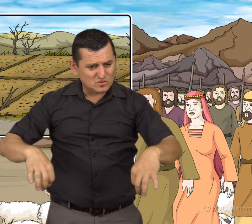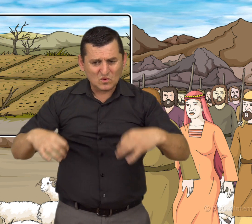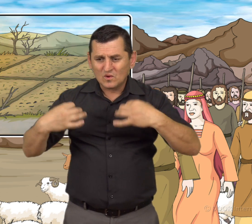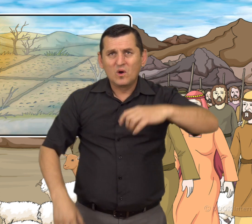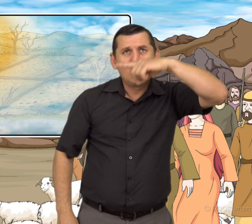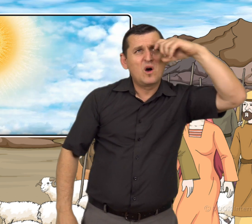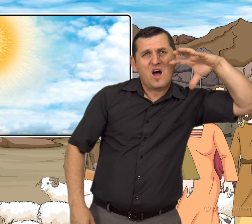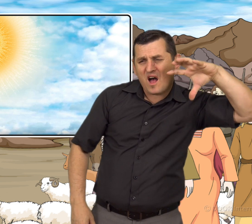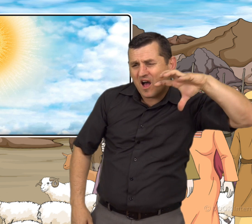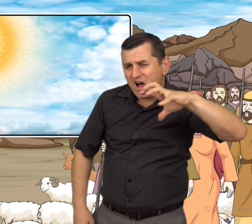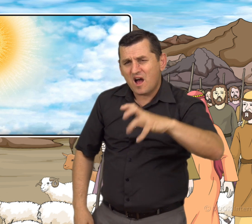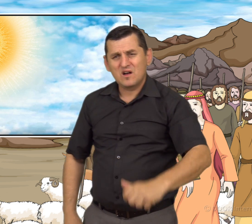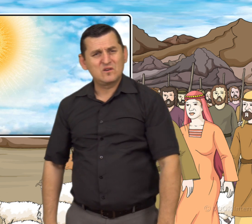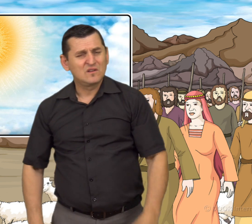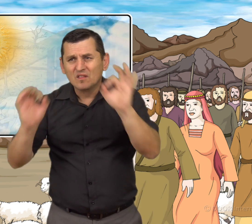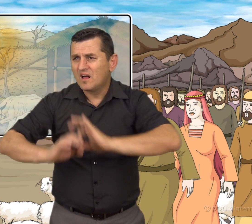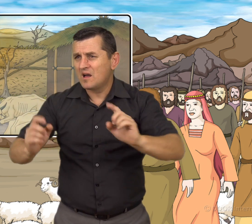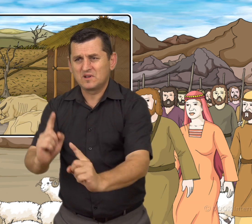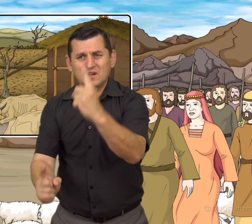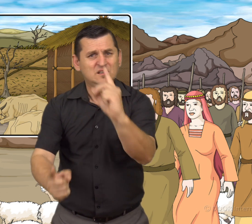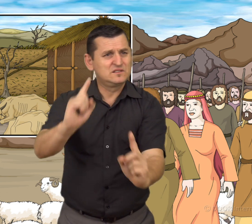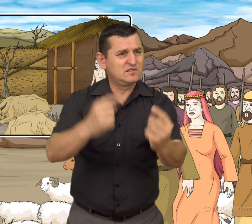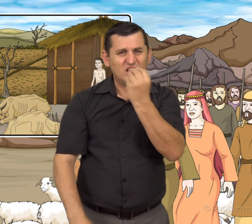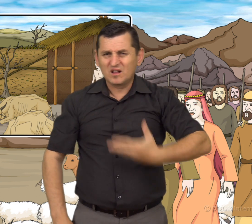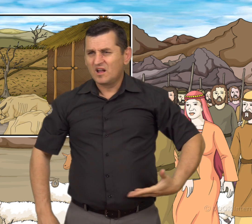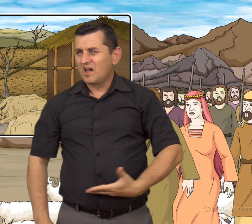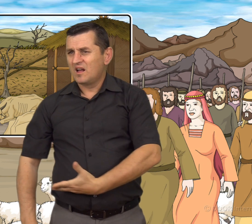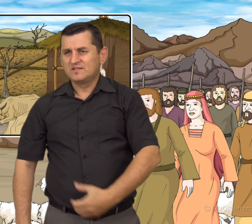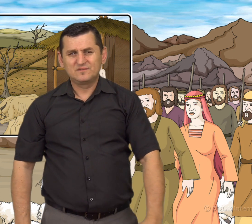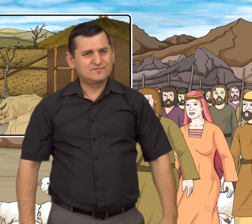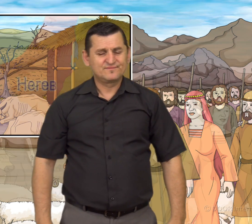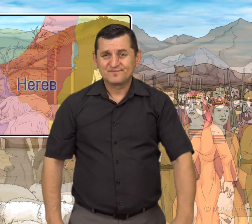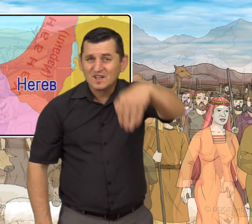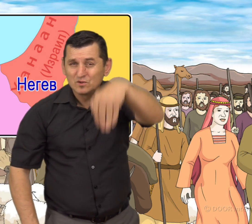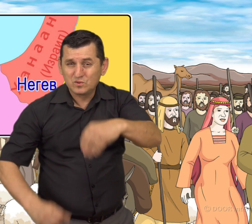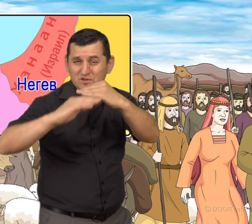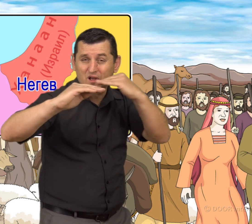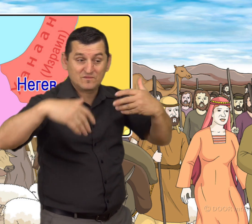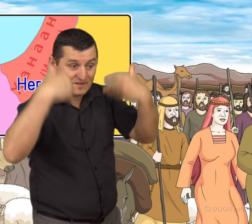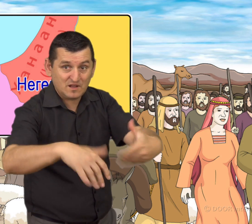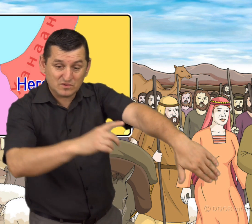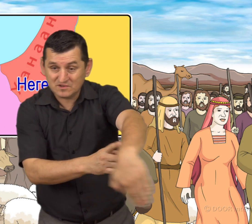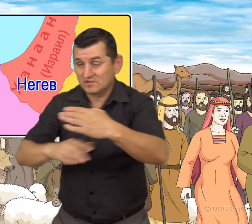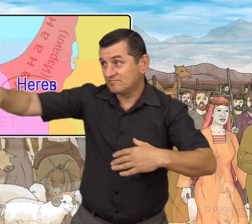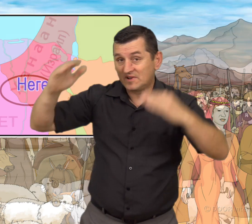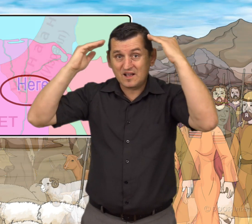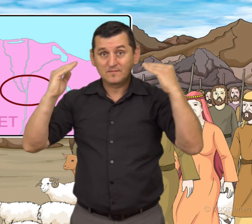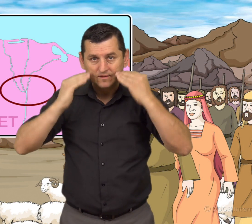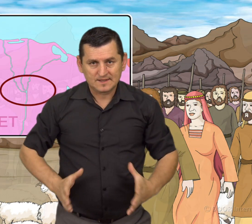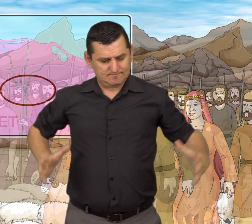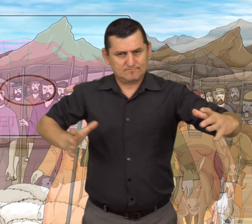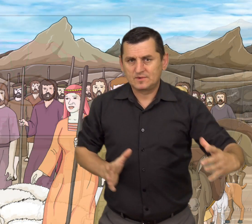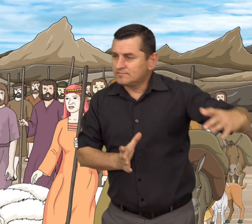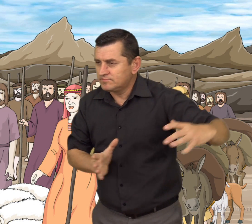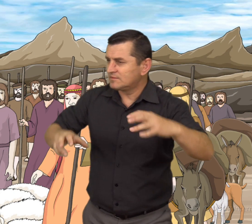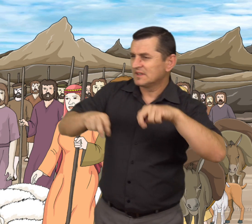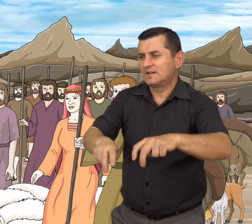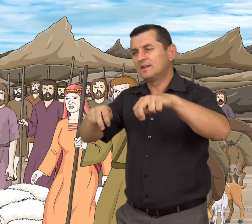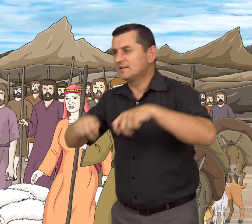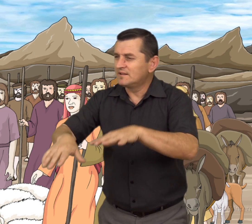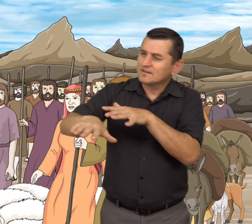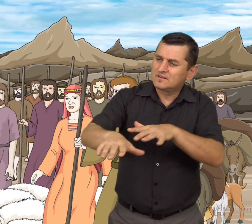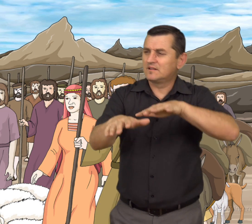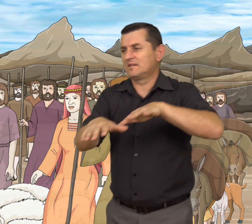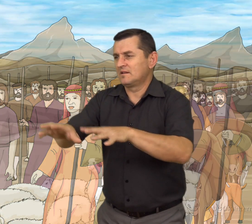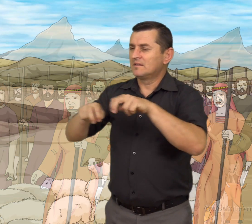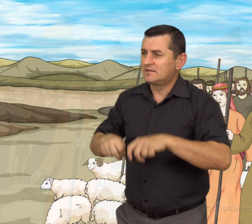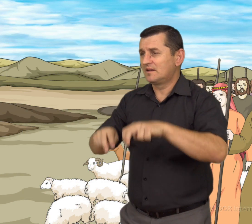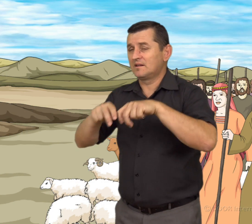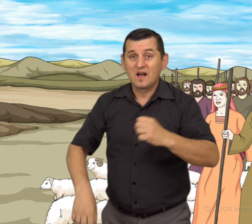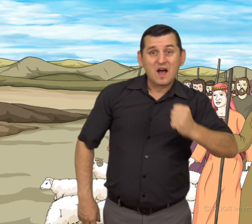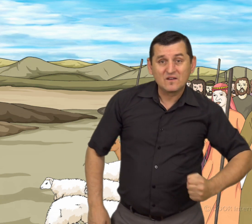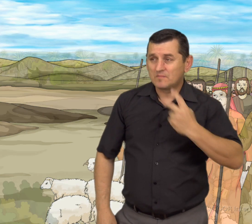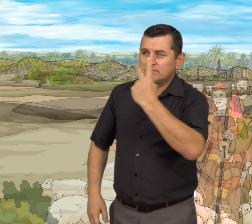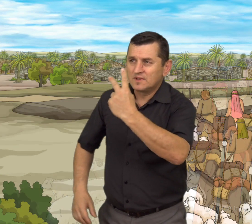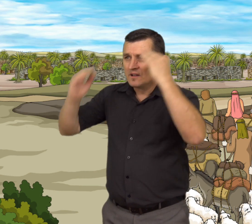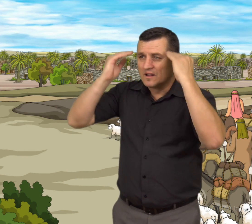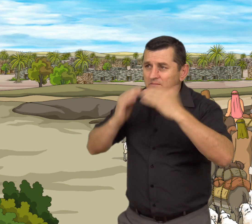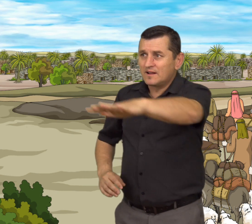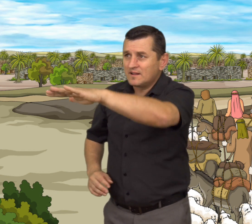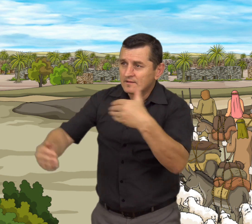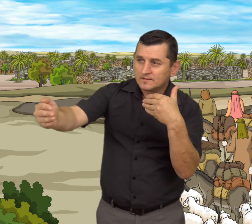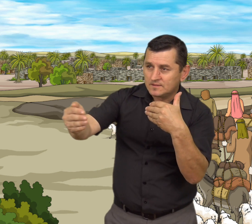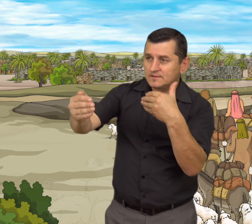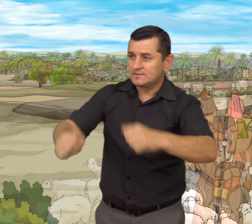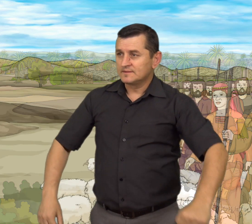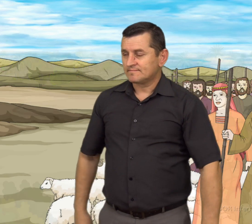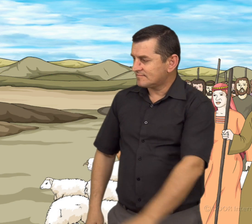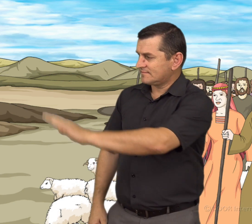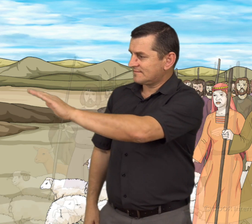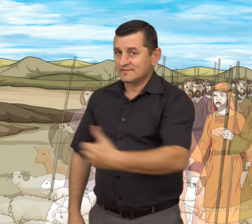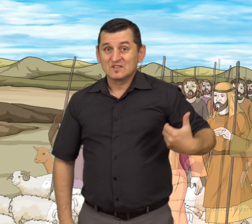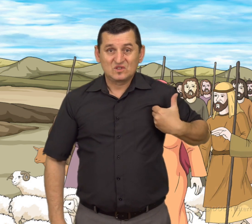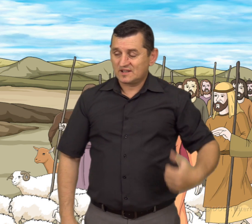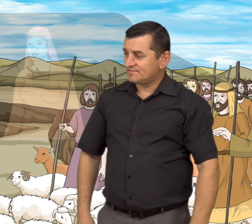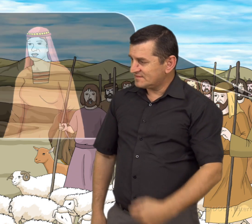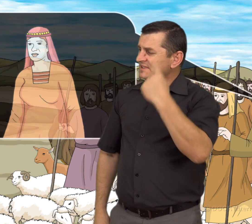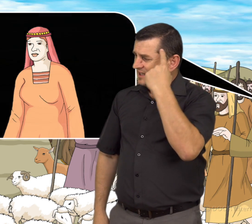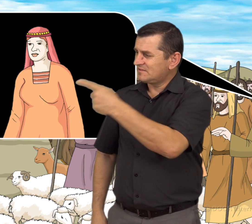So Abram went down to Egypt to live there for a while because the famine was severe.